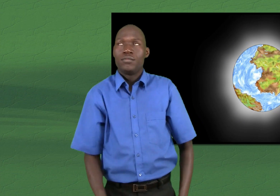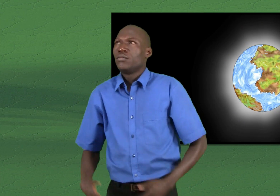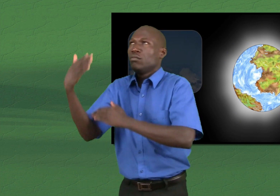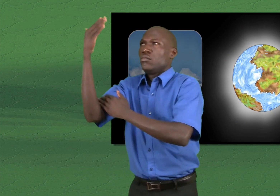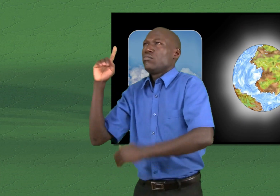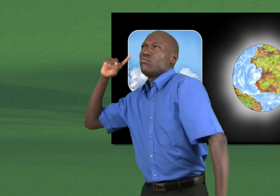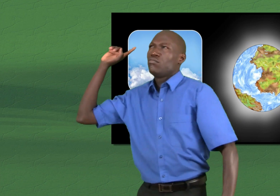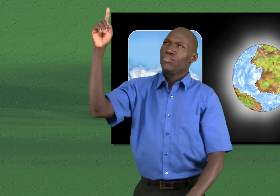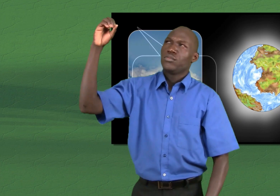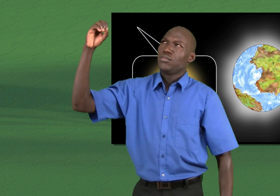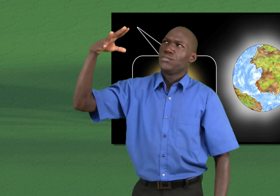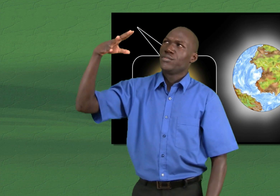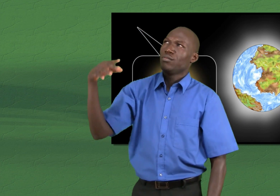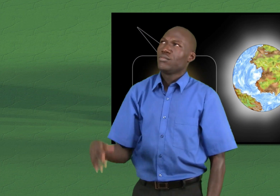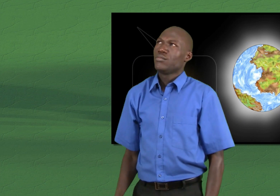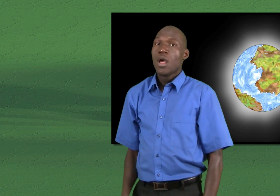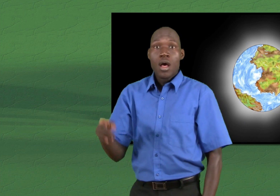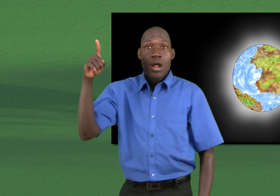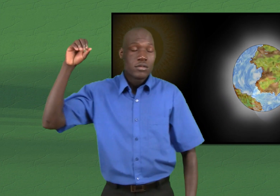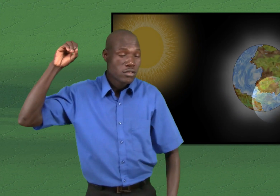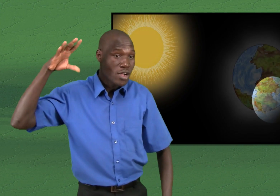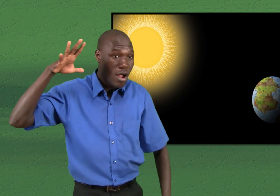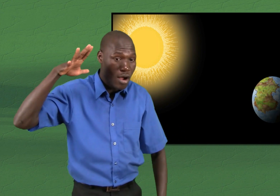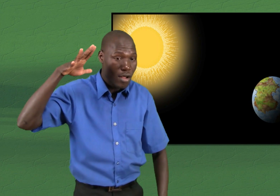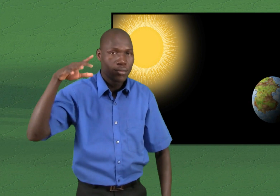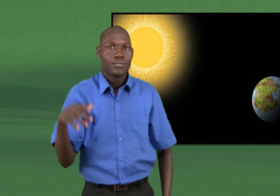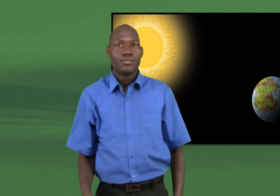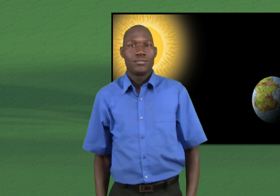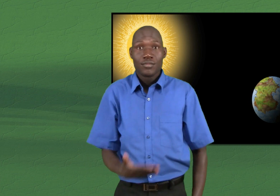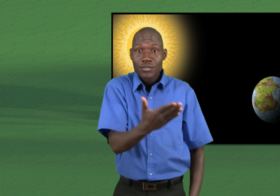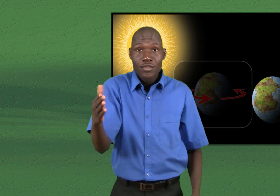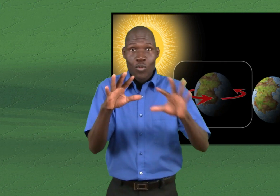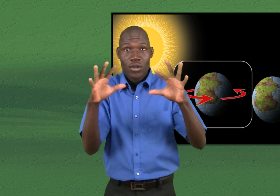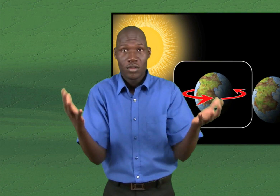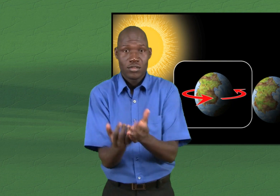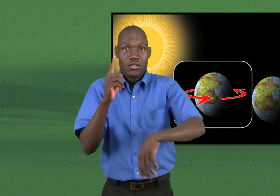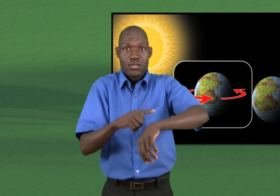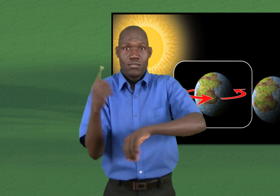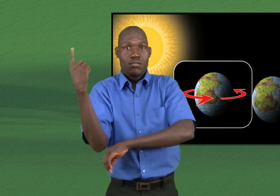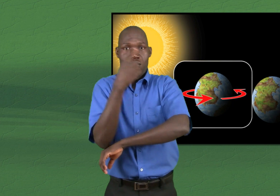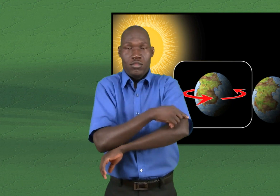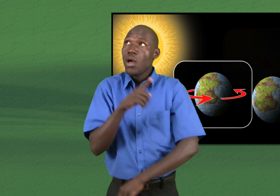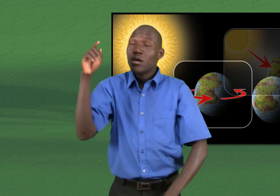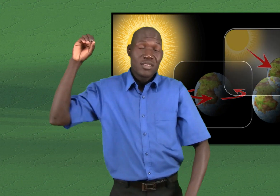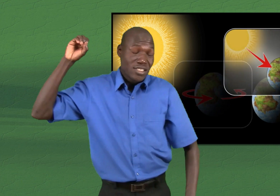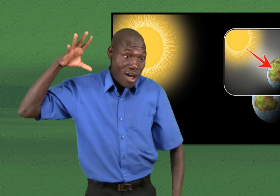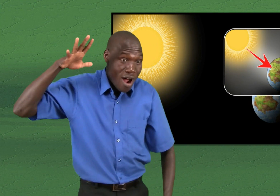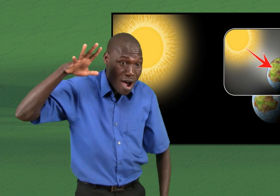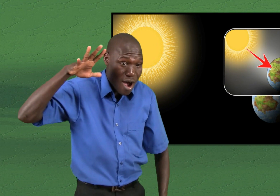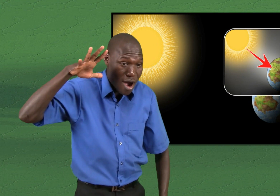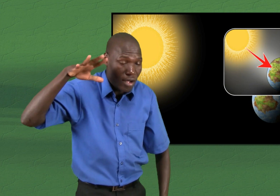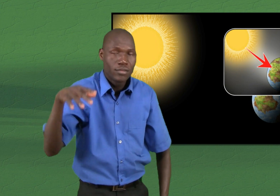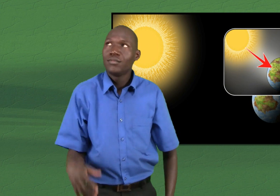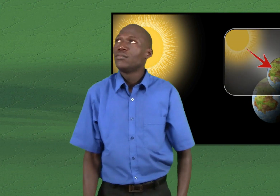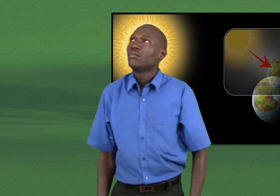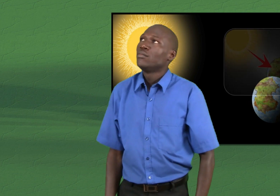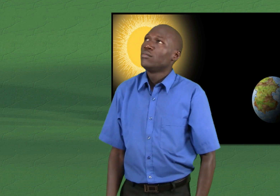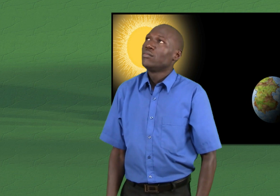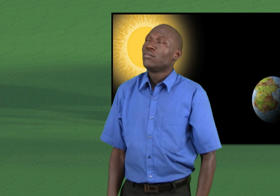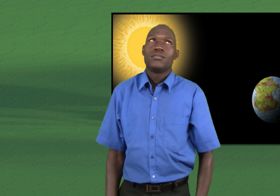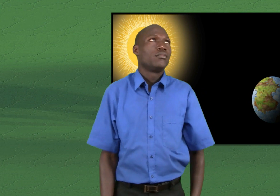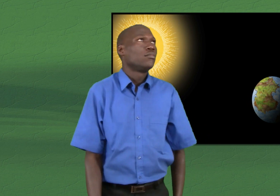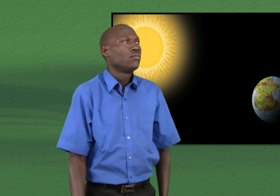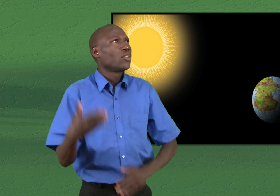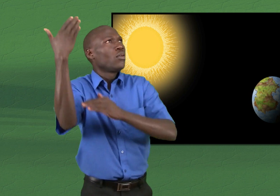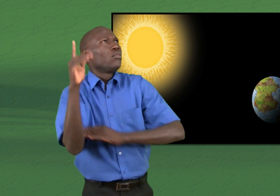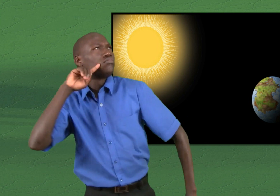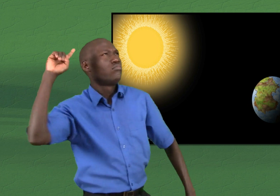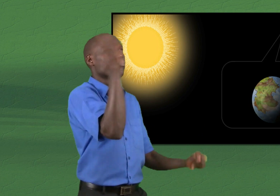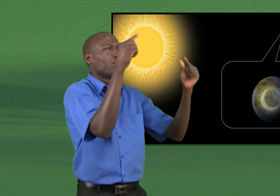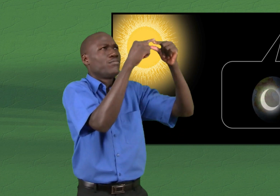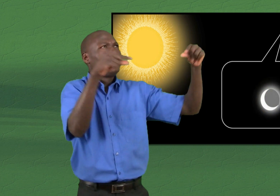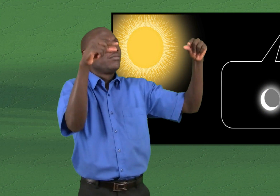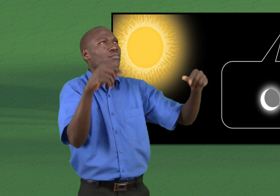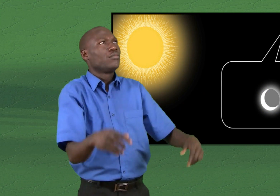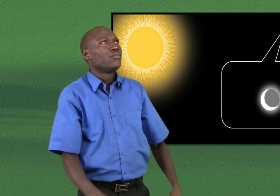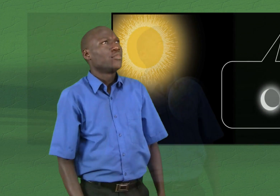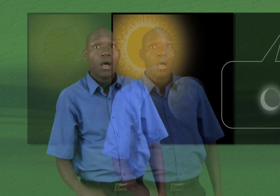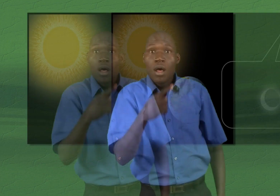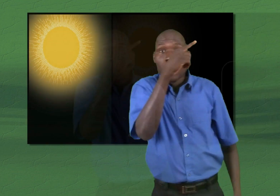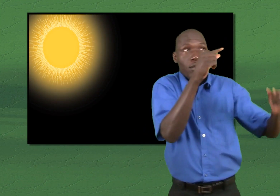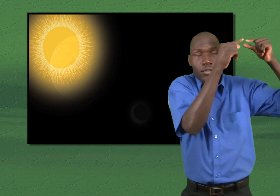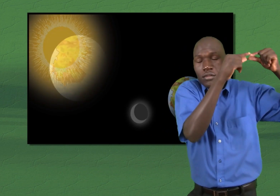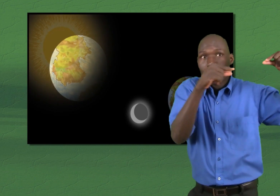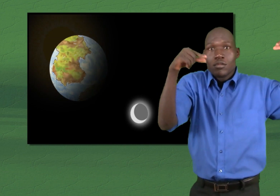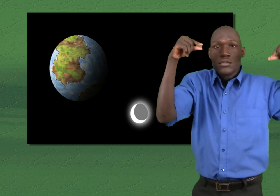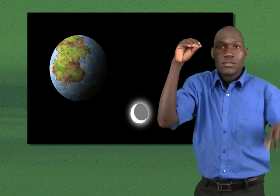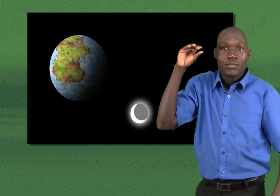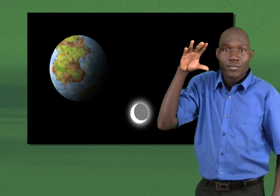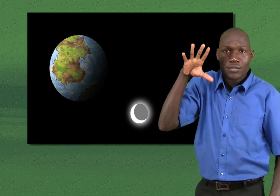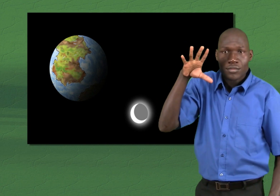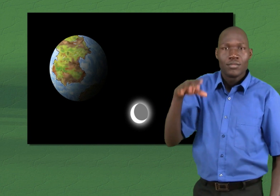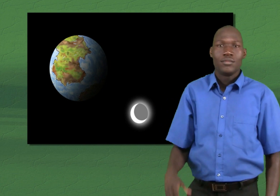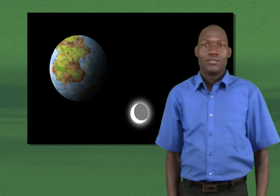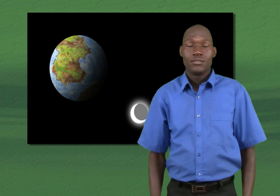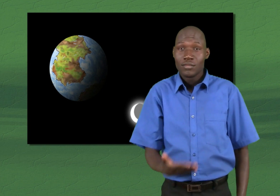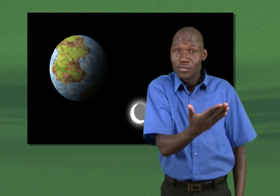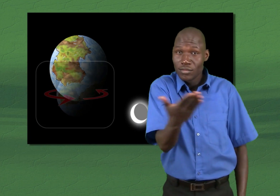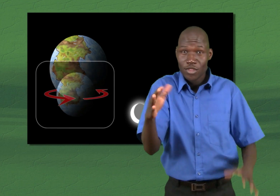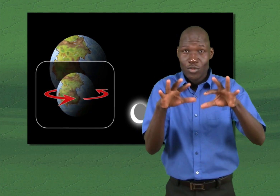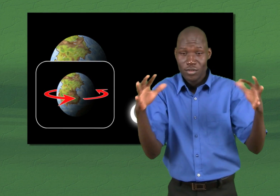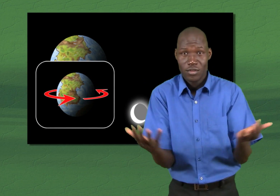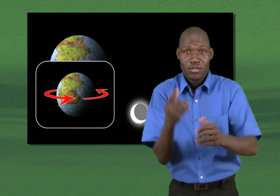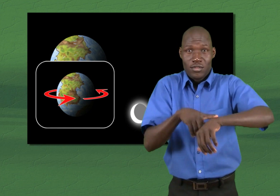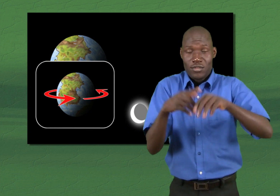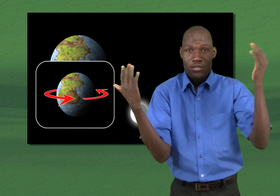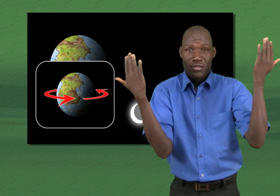And God said, “Let there be lights in the expanse of the sky to distinguish between the day and the night, and let them be signs to mark the seasons and days and years.